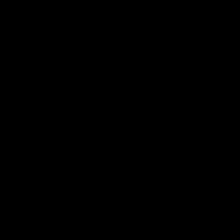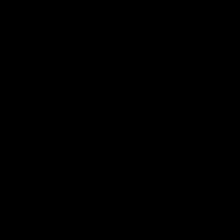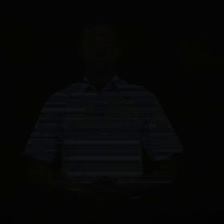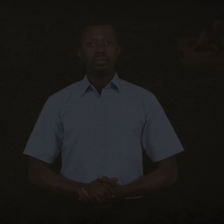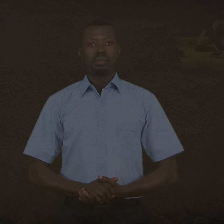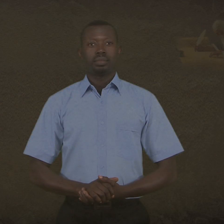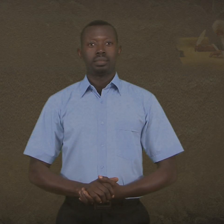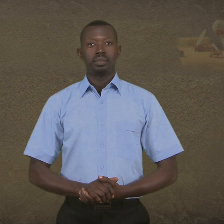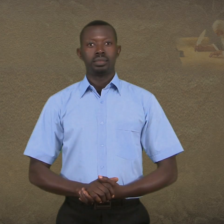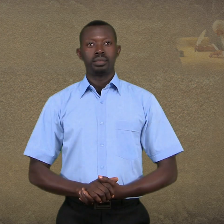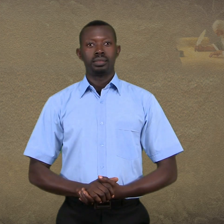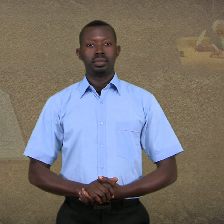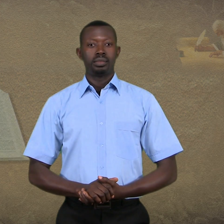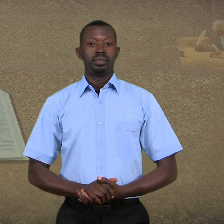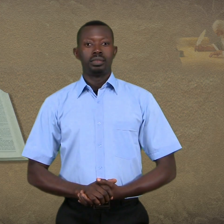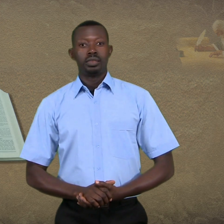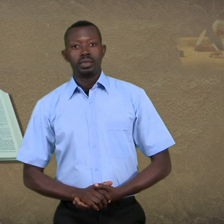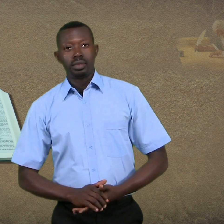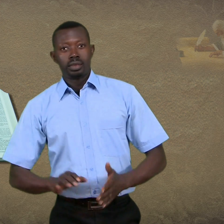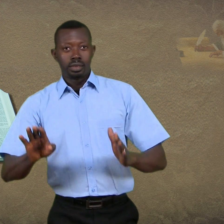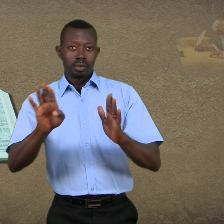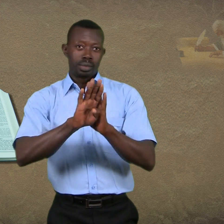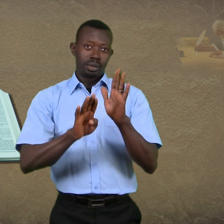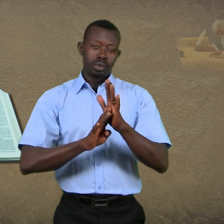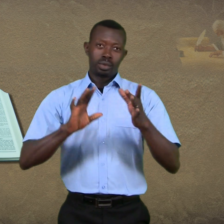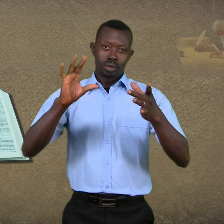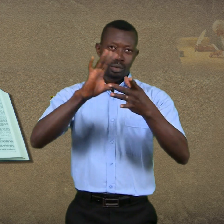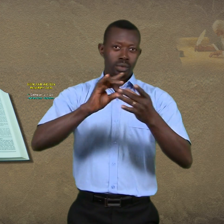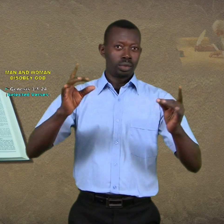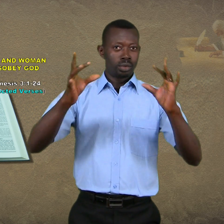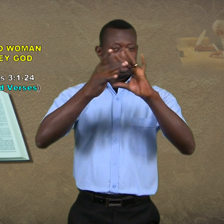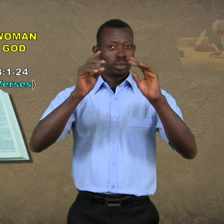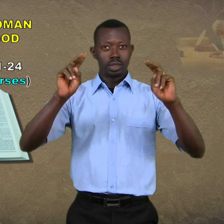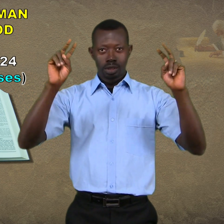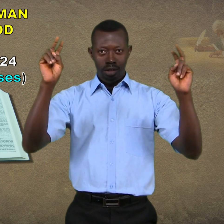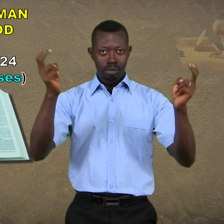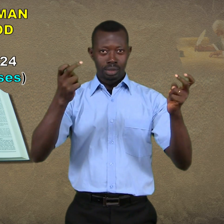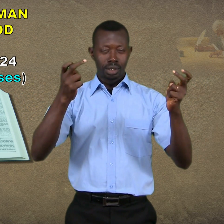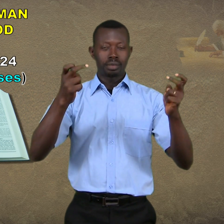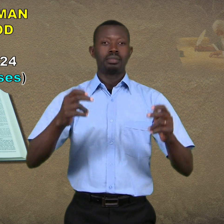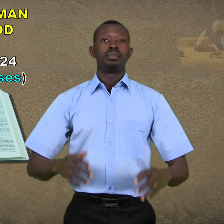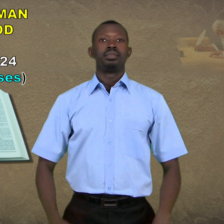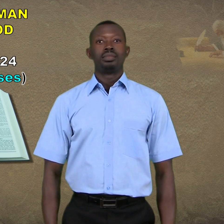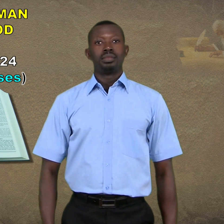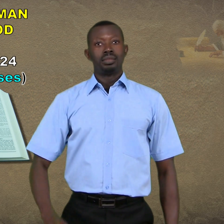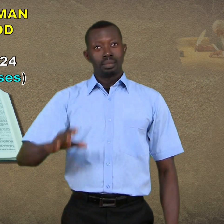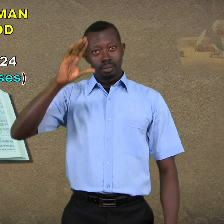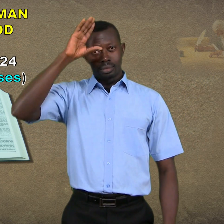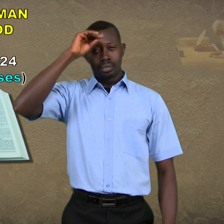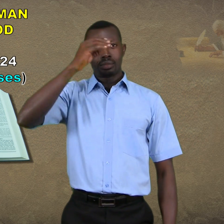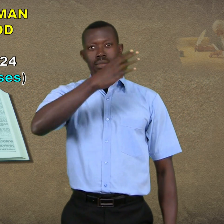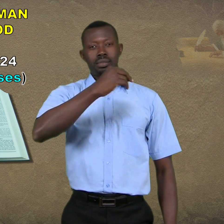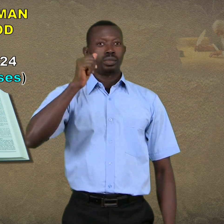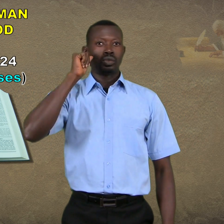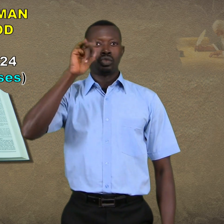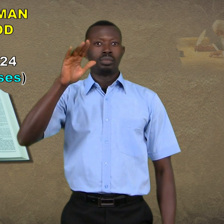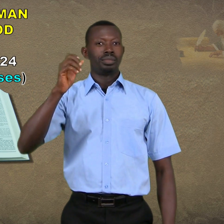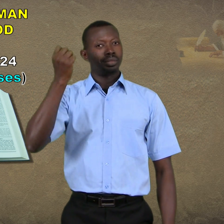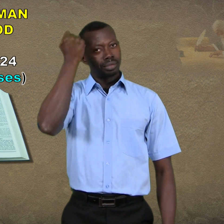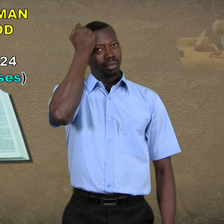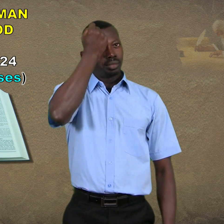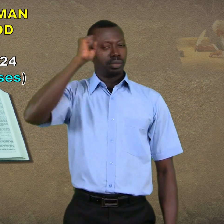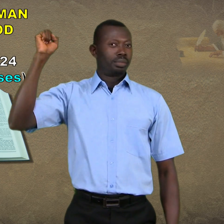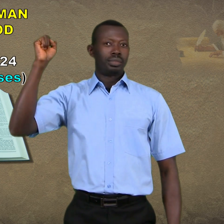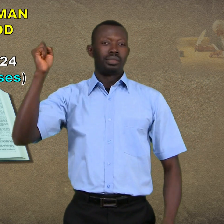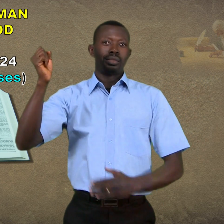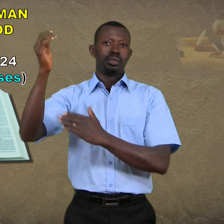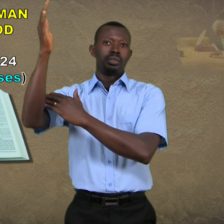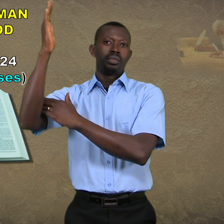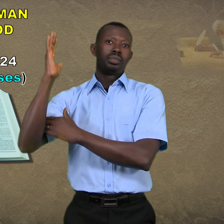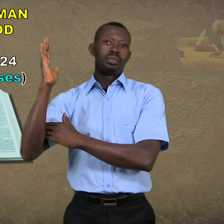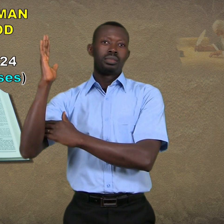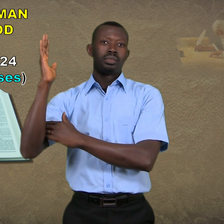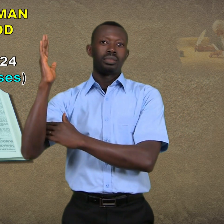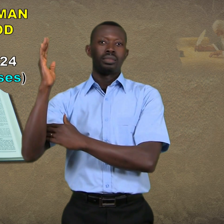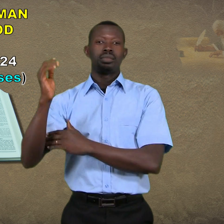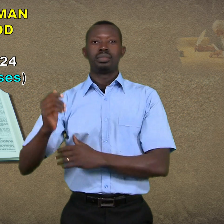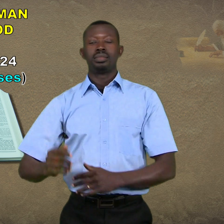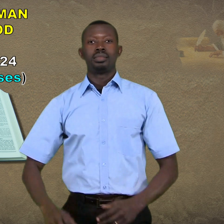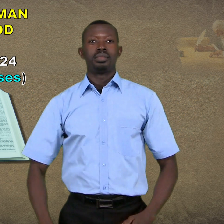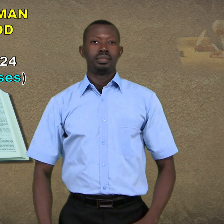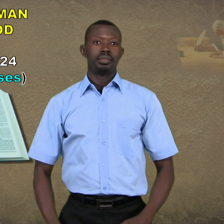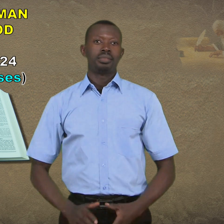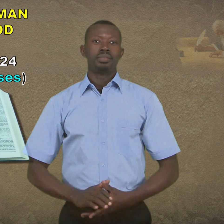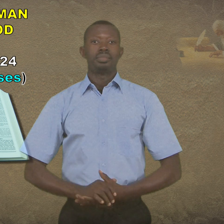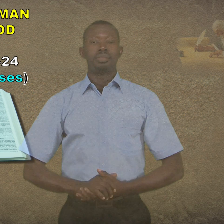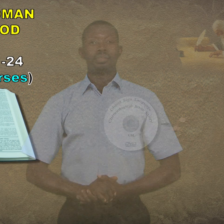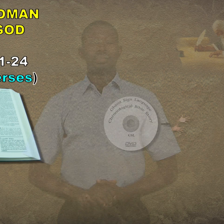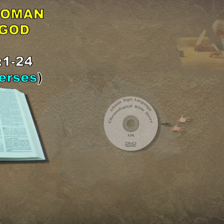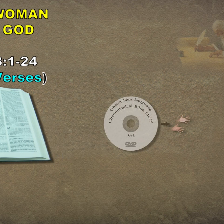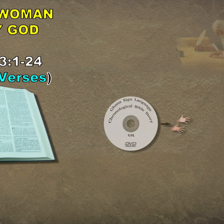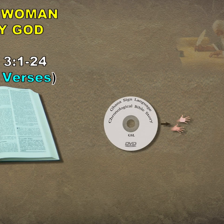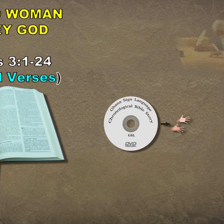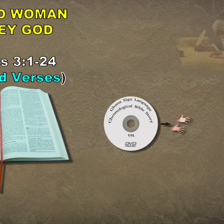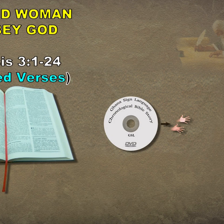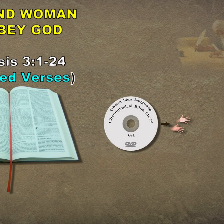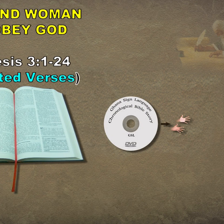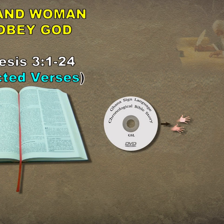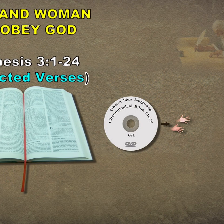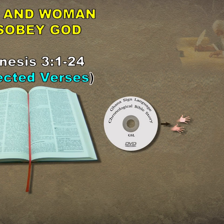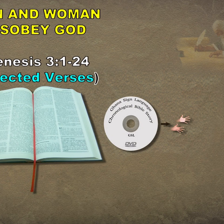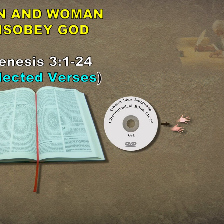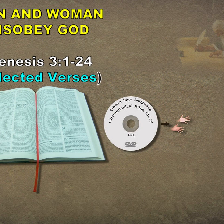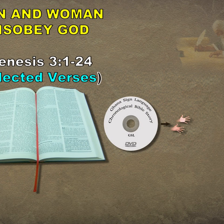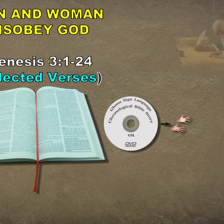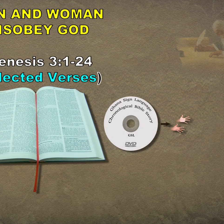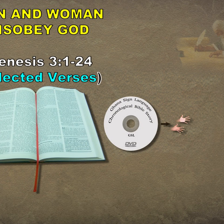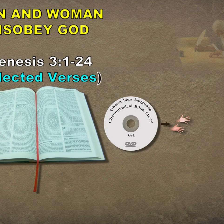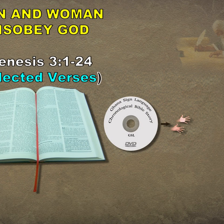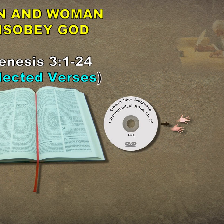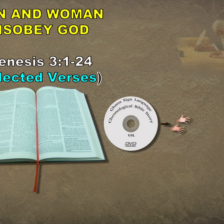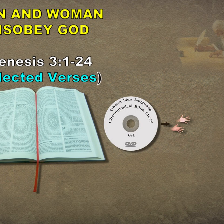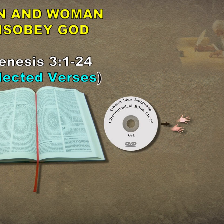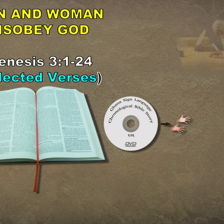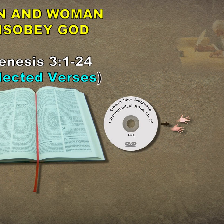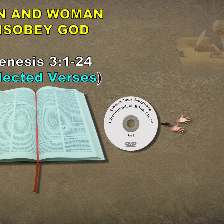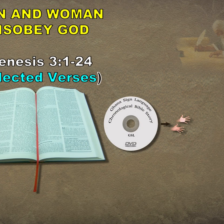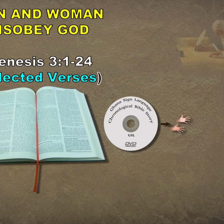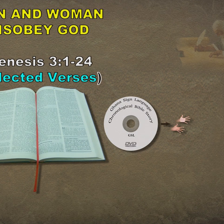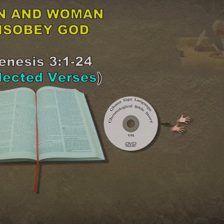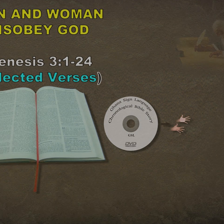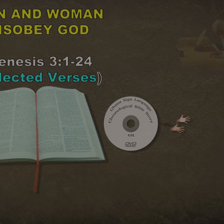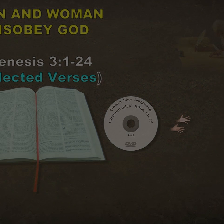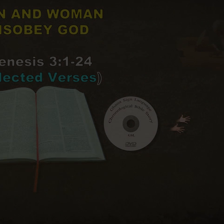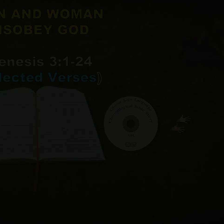Man and woman disobey God